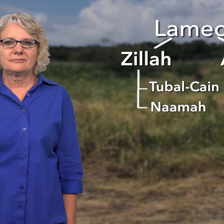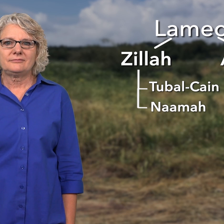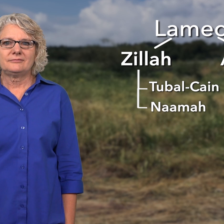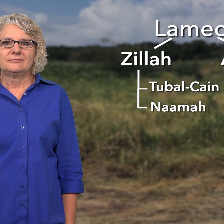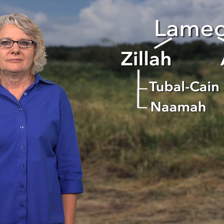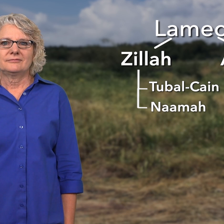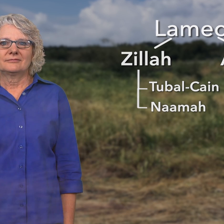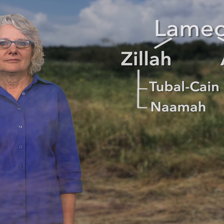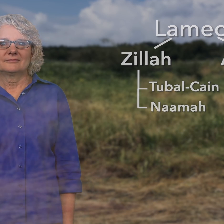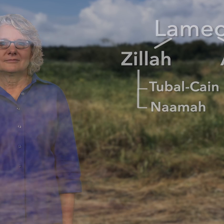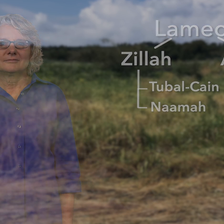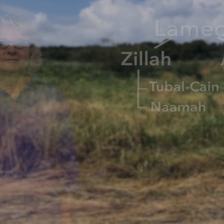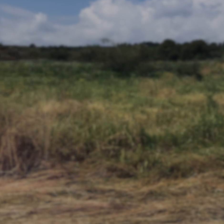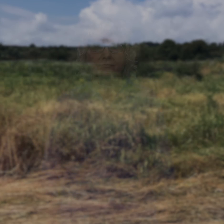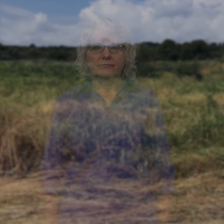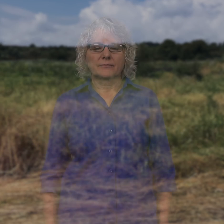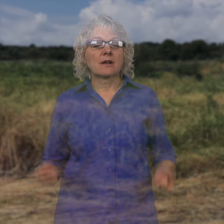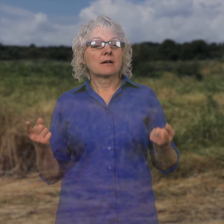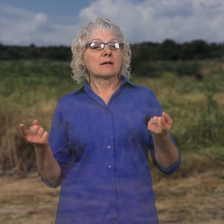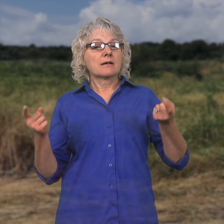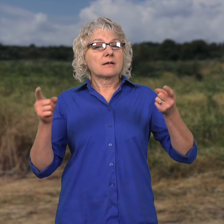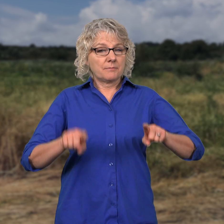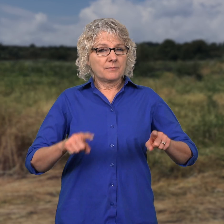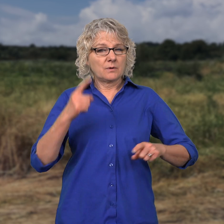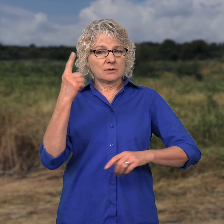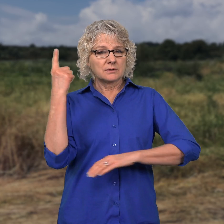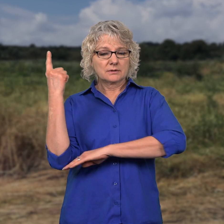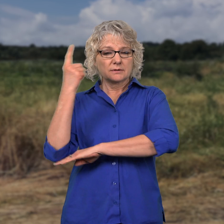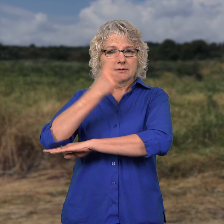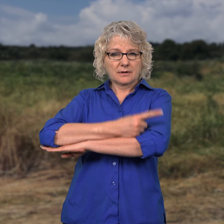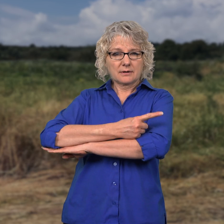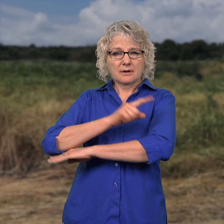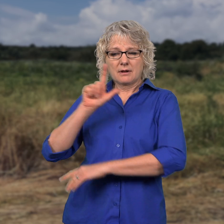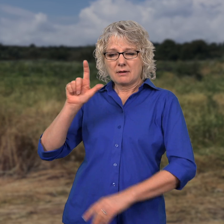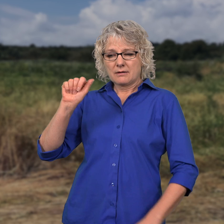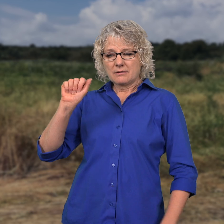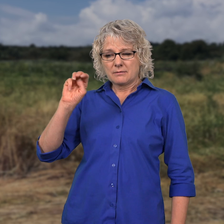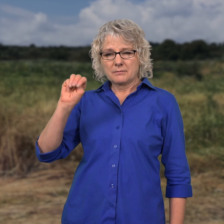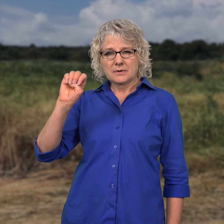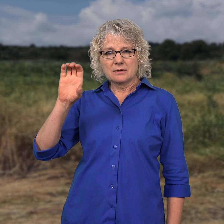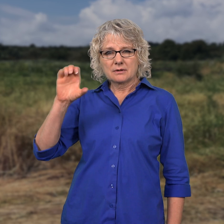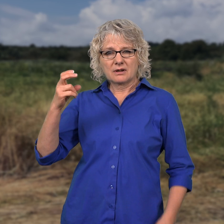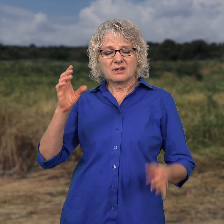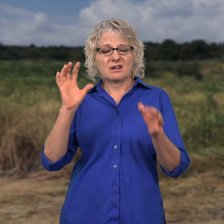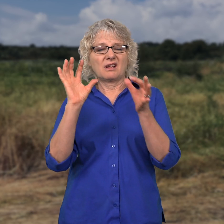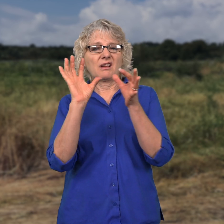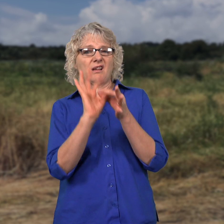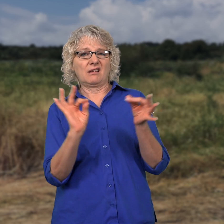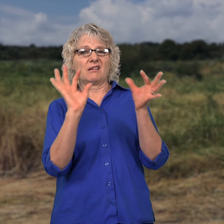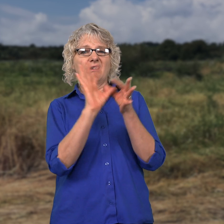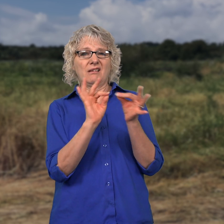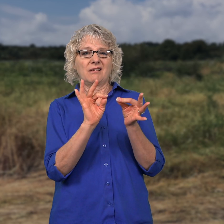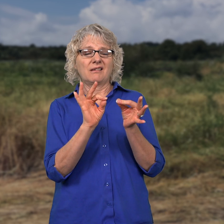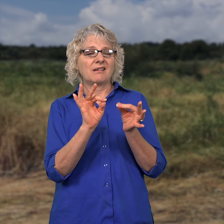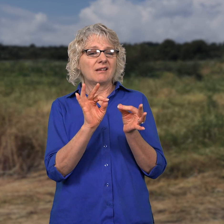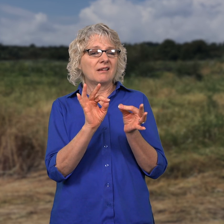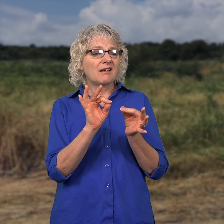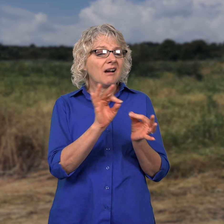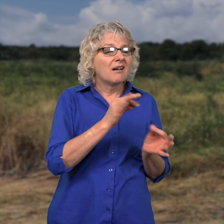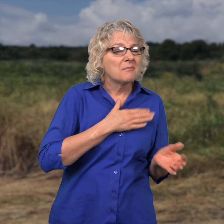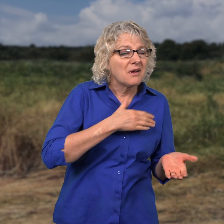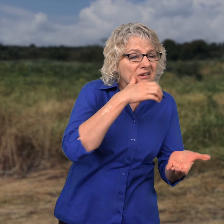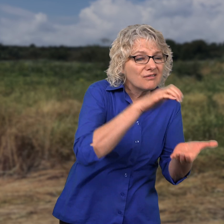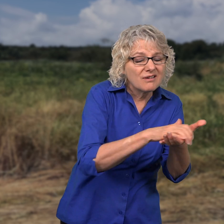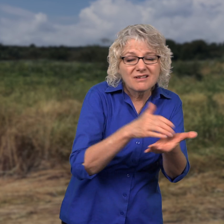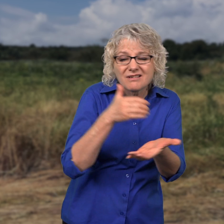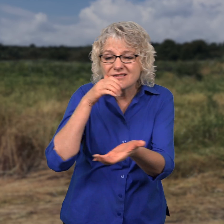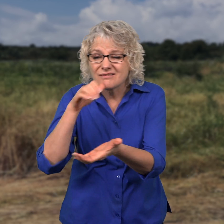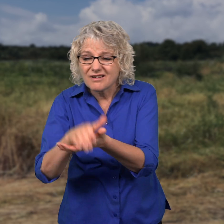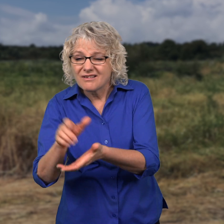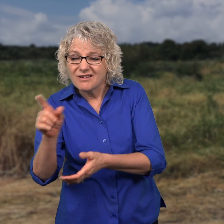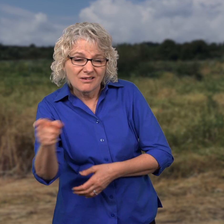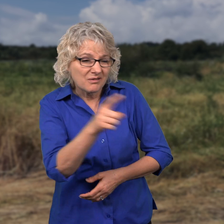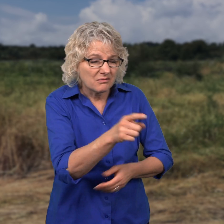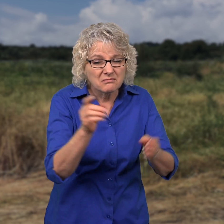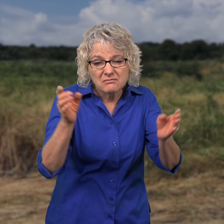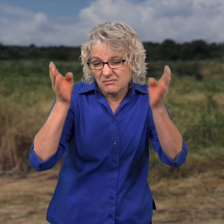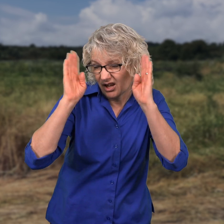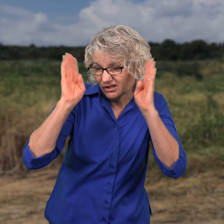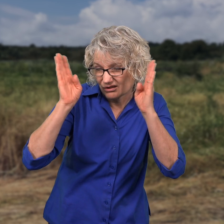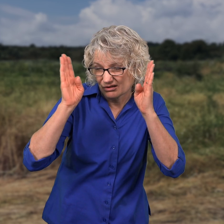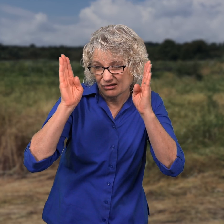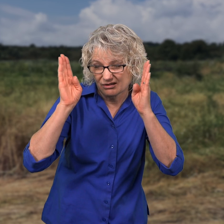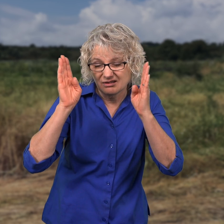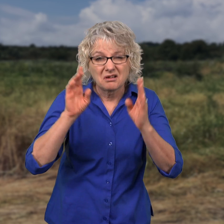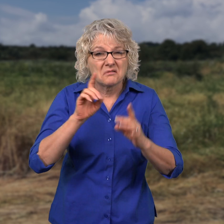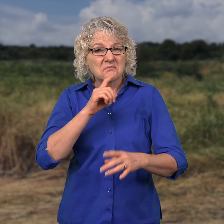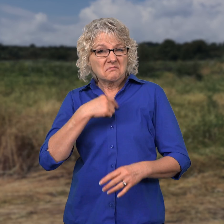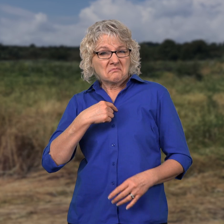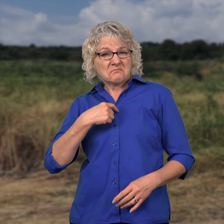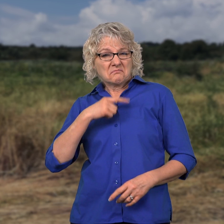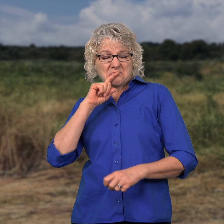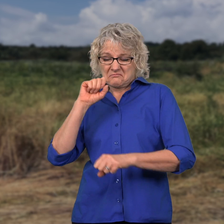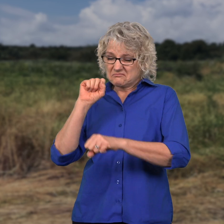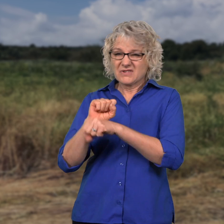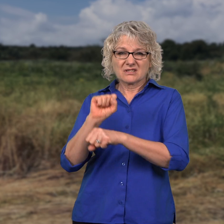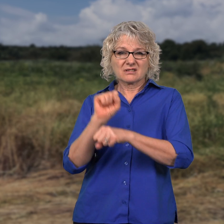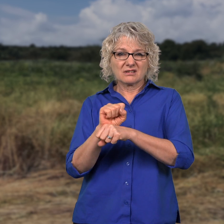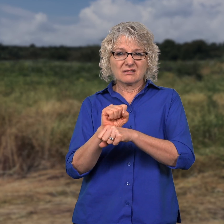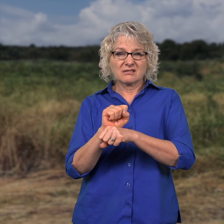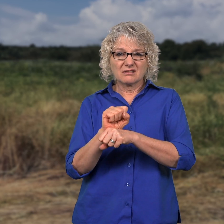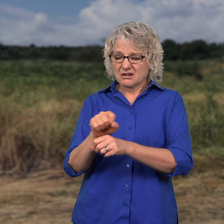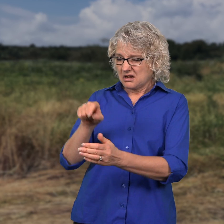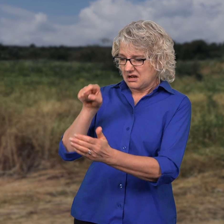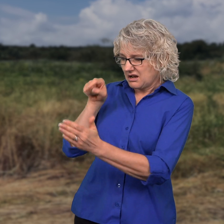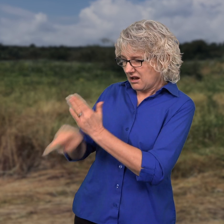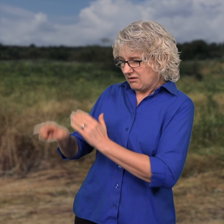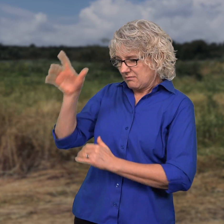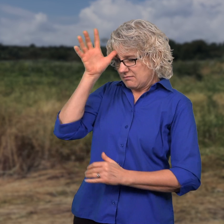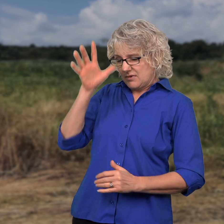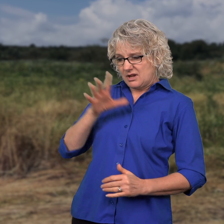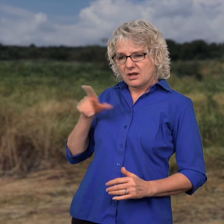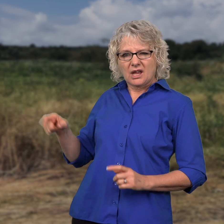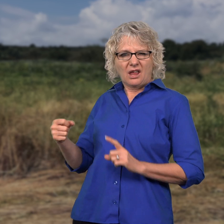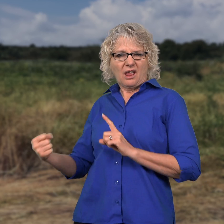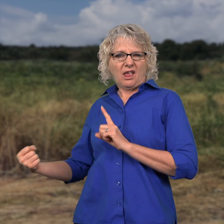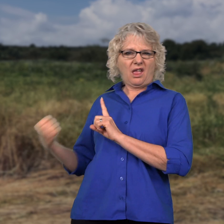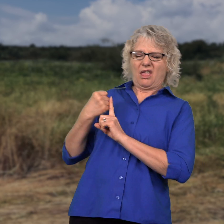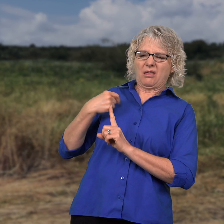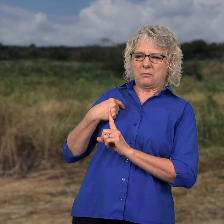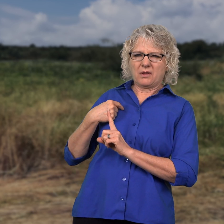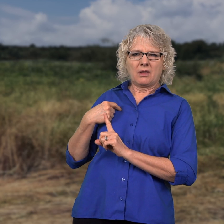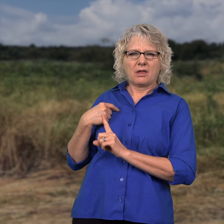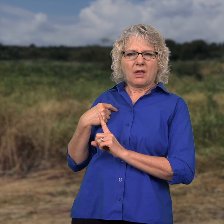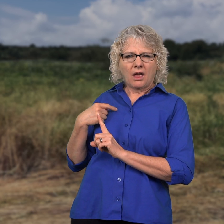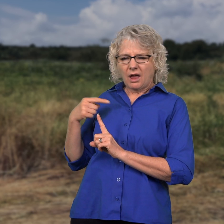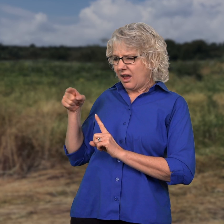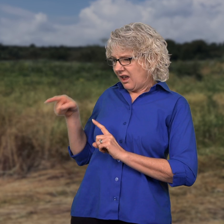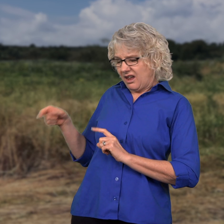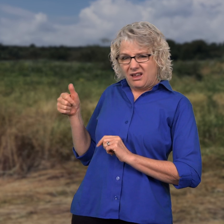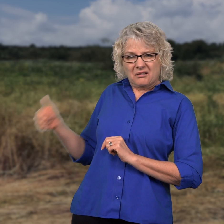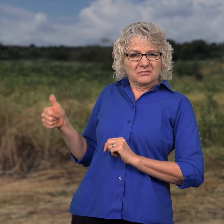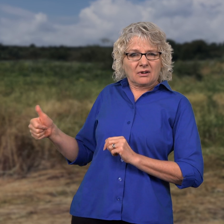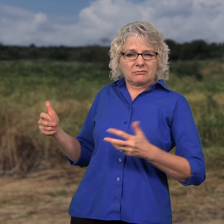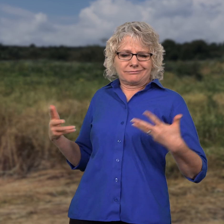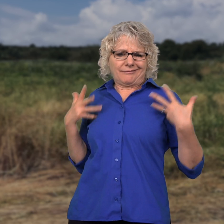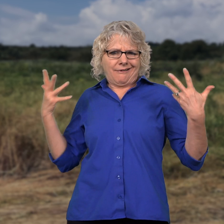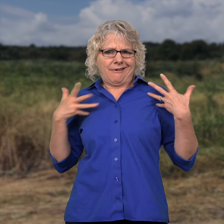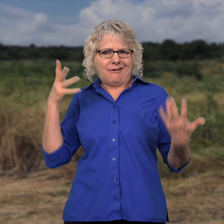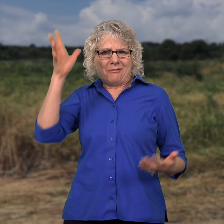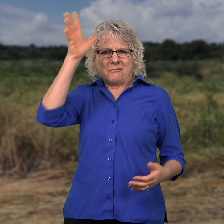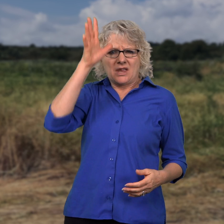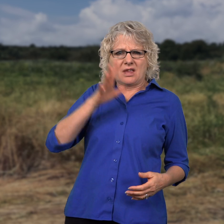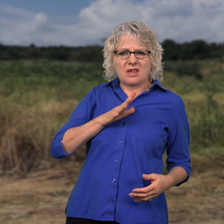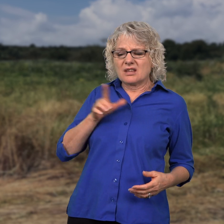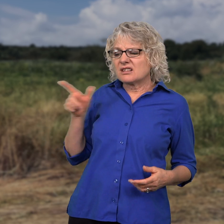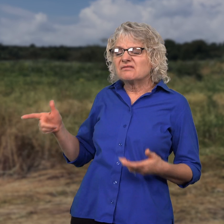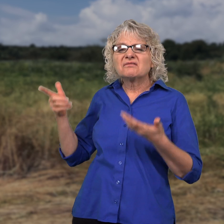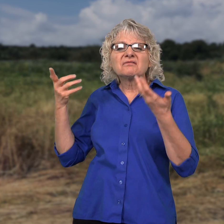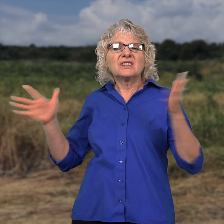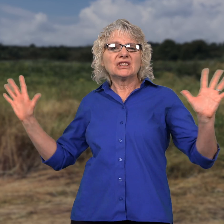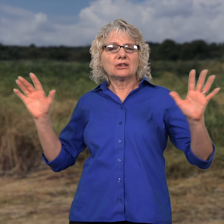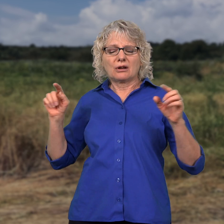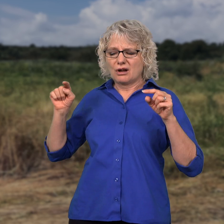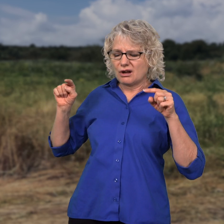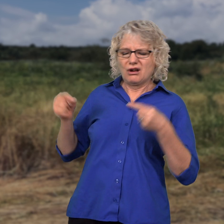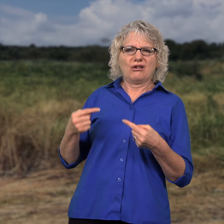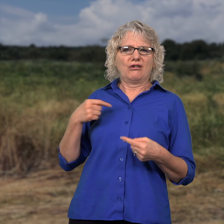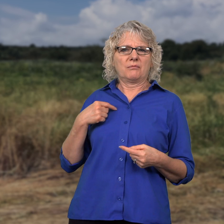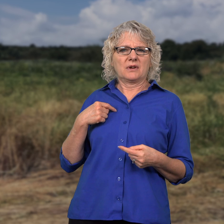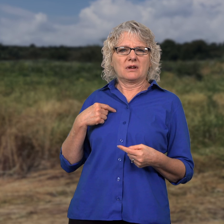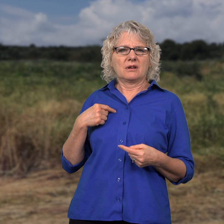Then Lamech said to his wives: “Adah and Zillah, hear my voice; wives of Lamech, listen to my speech.